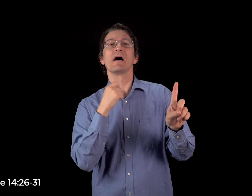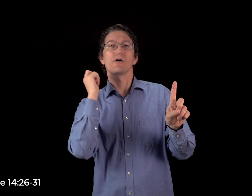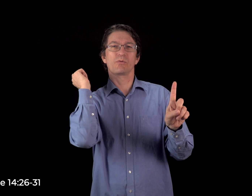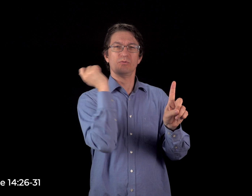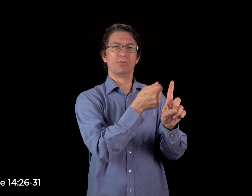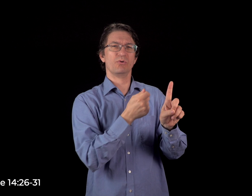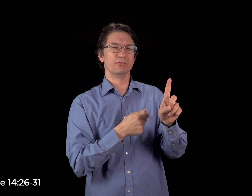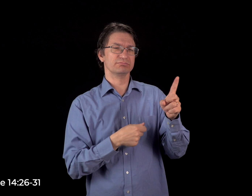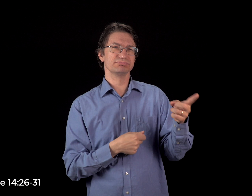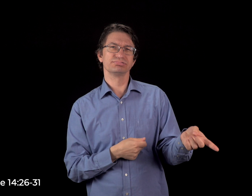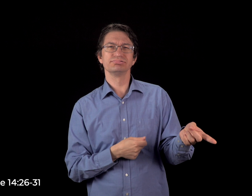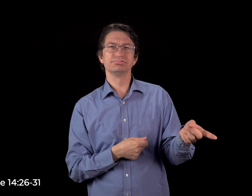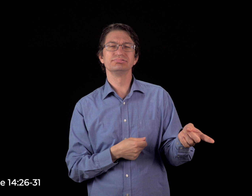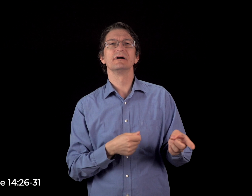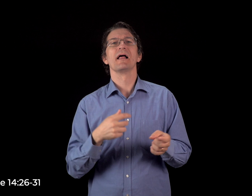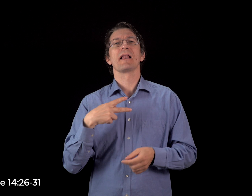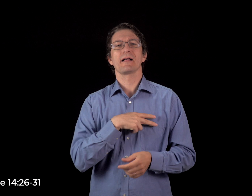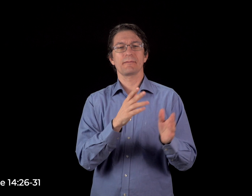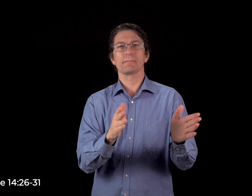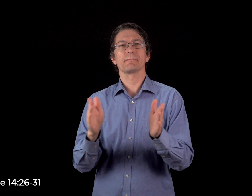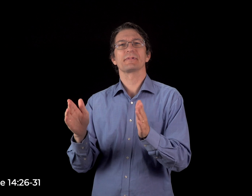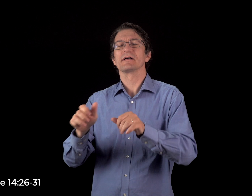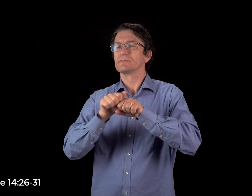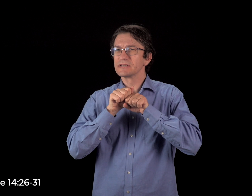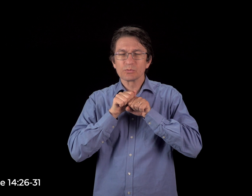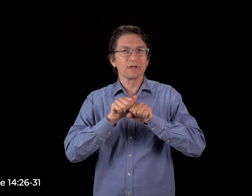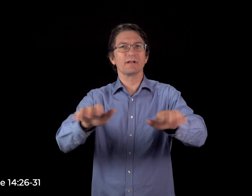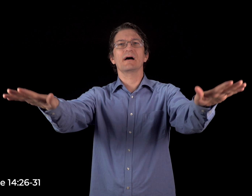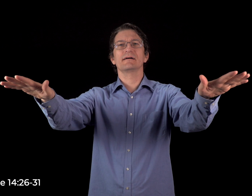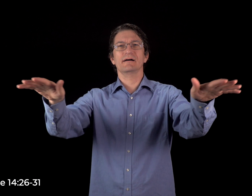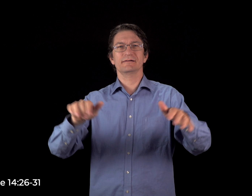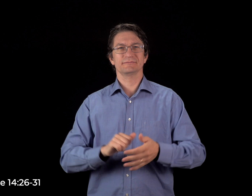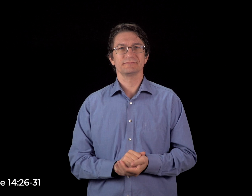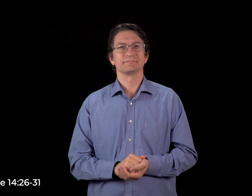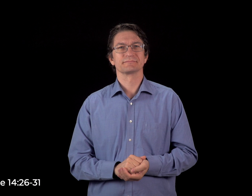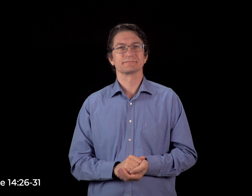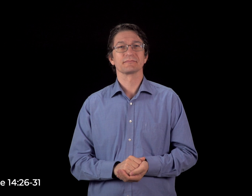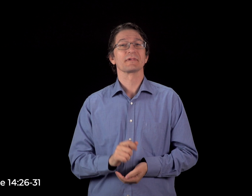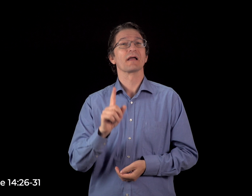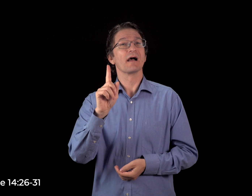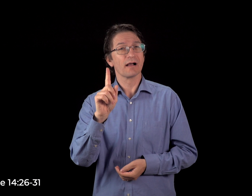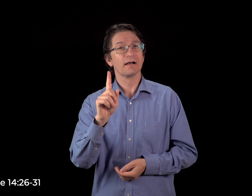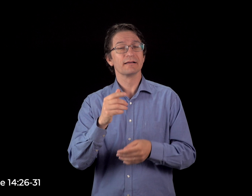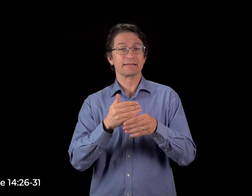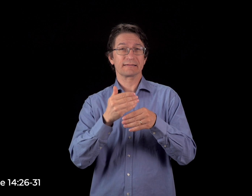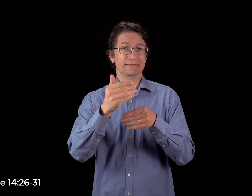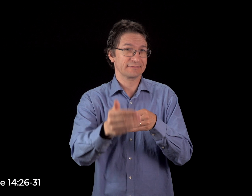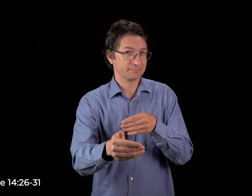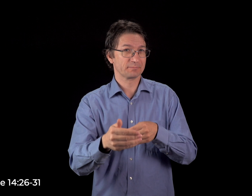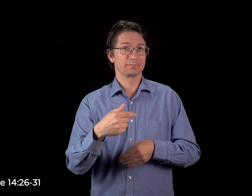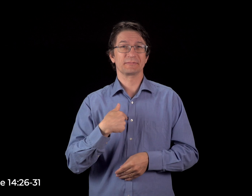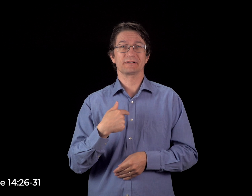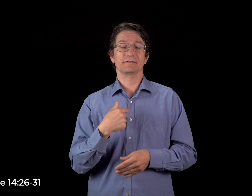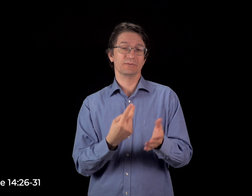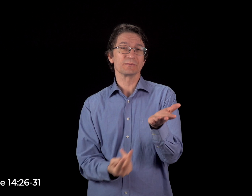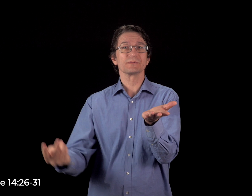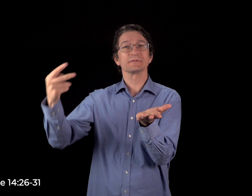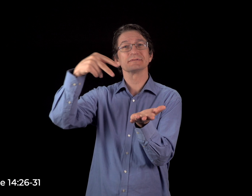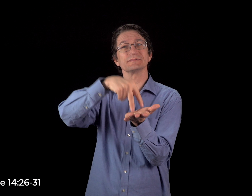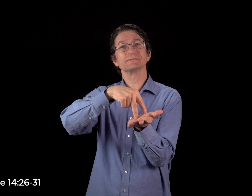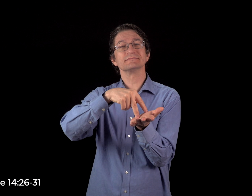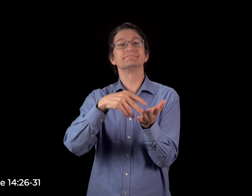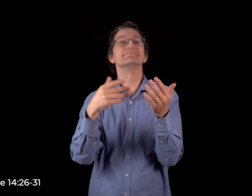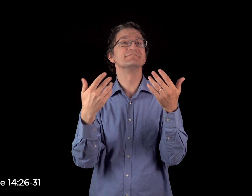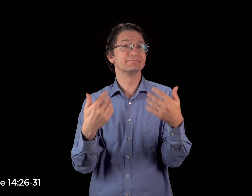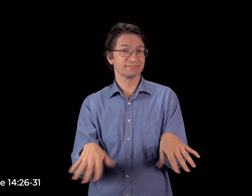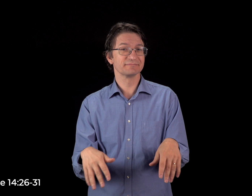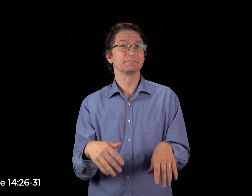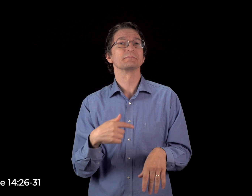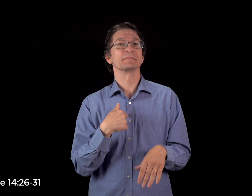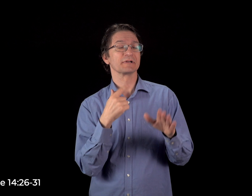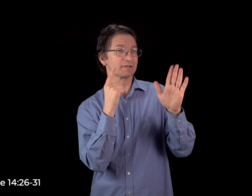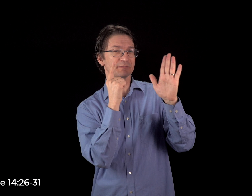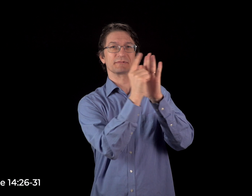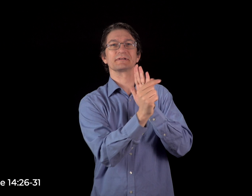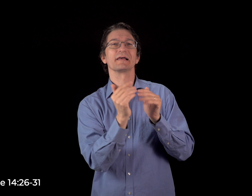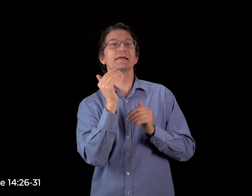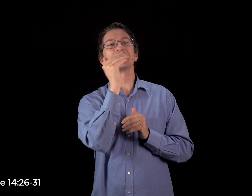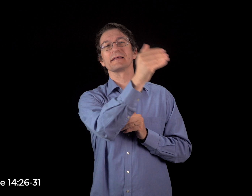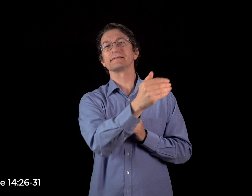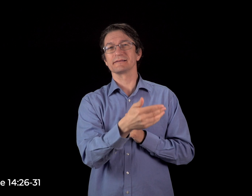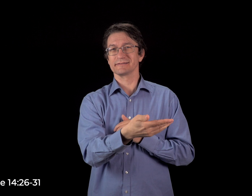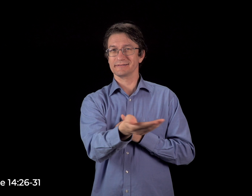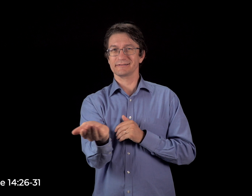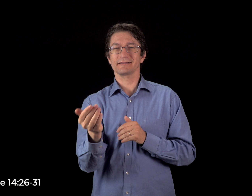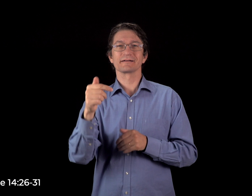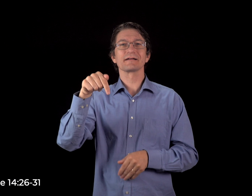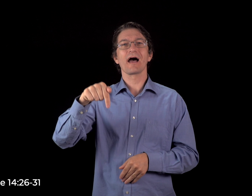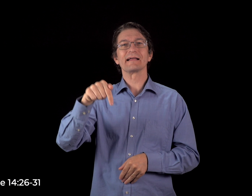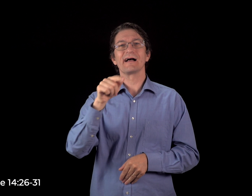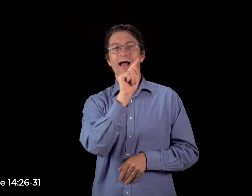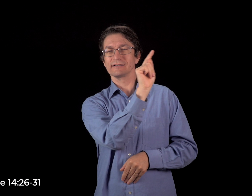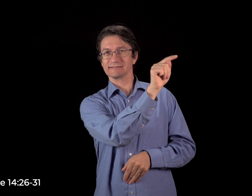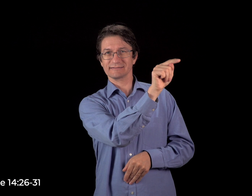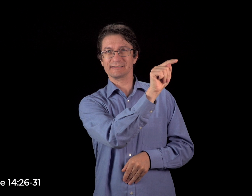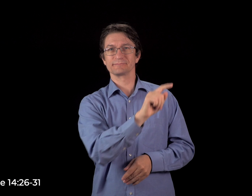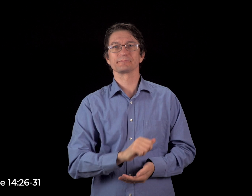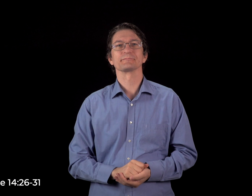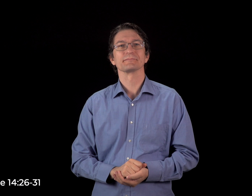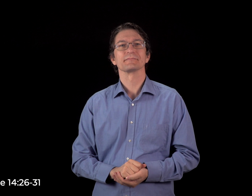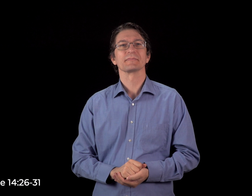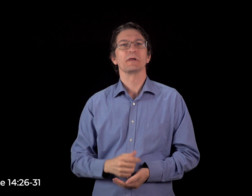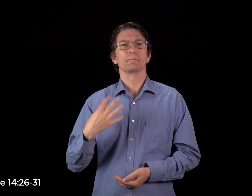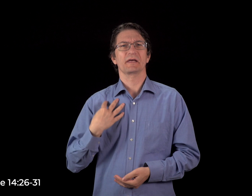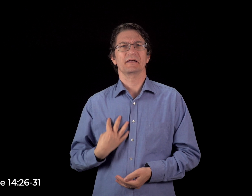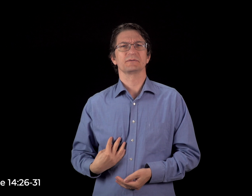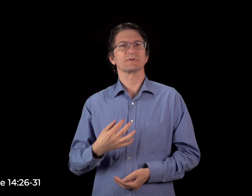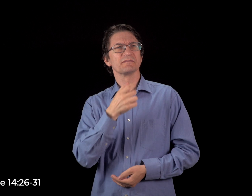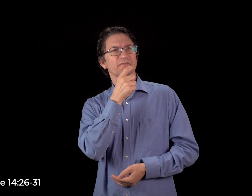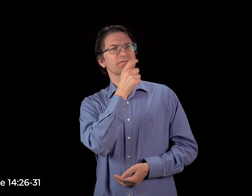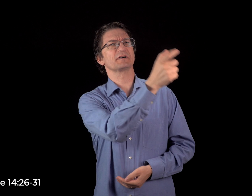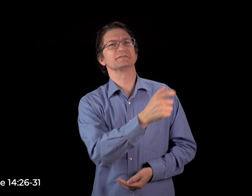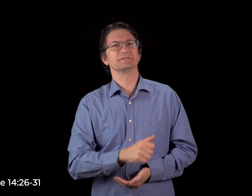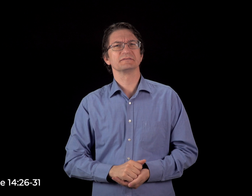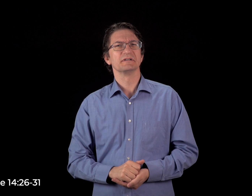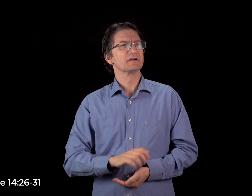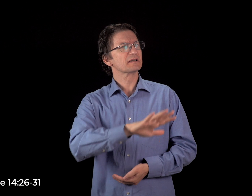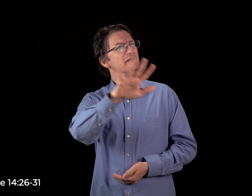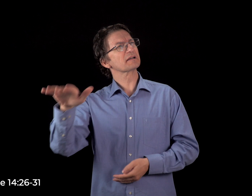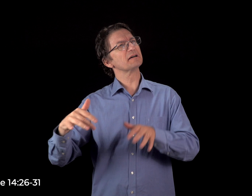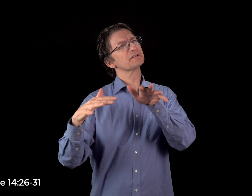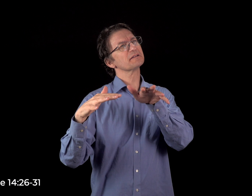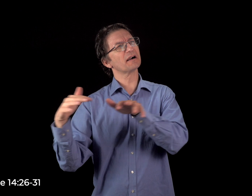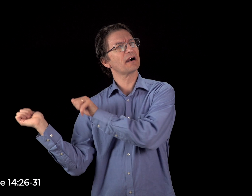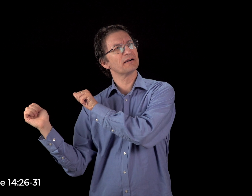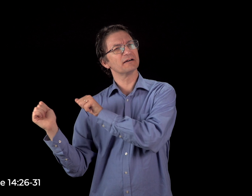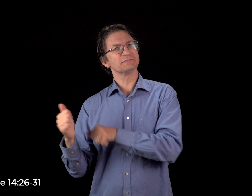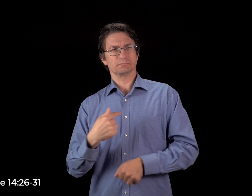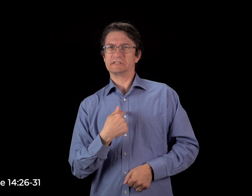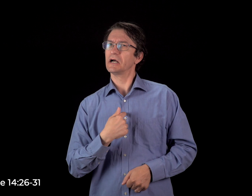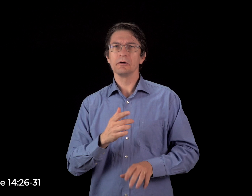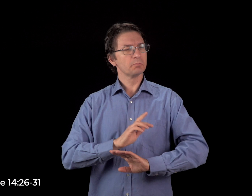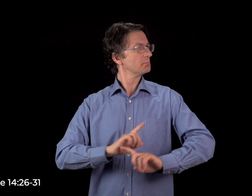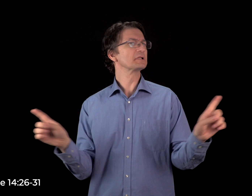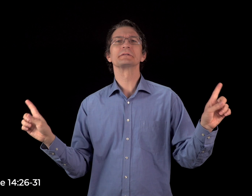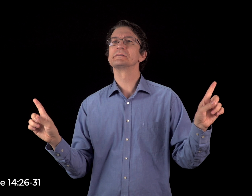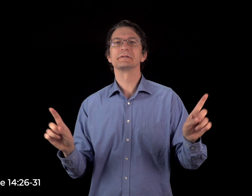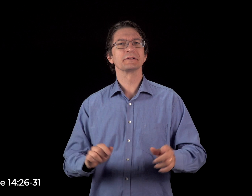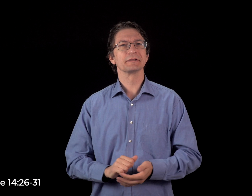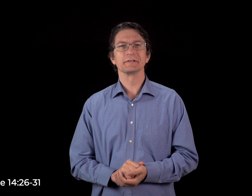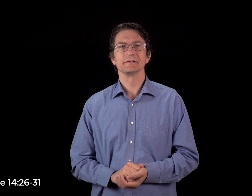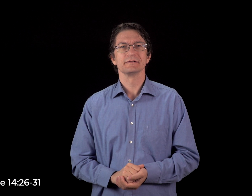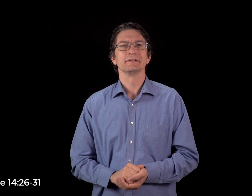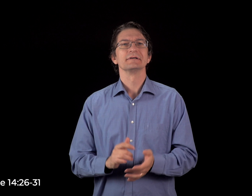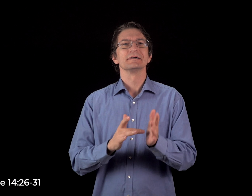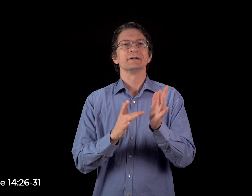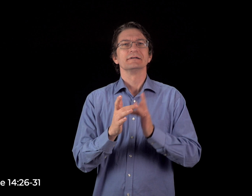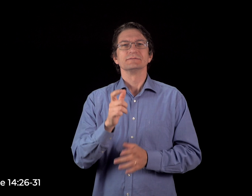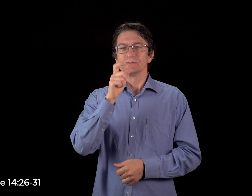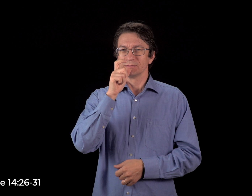But after I have risen, I will go ahead of you into Galilee.” Peter declared, “Even if all fall away, I never will.”